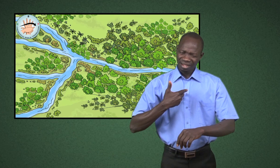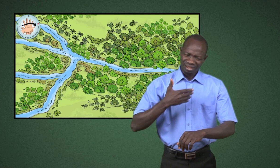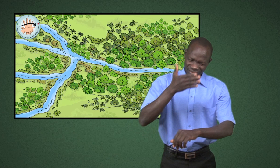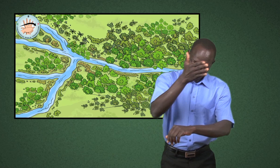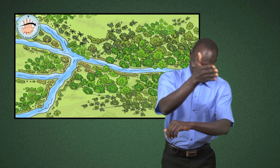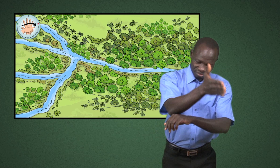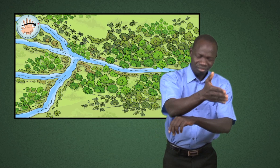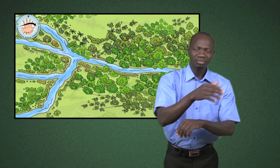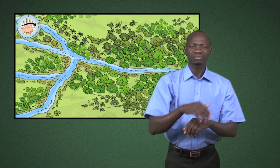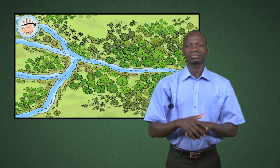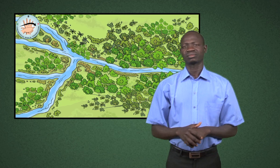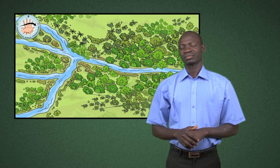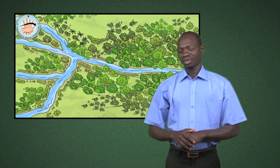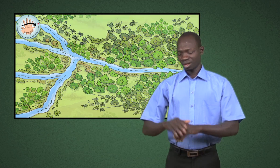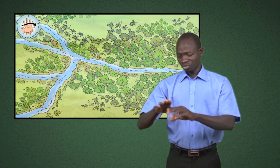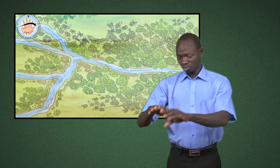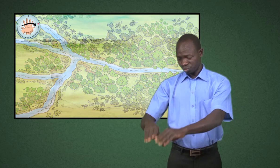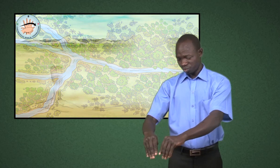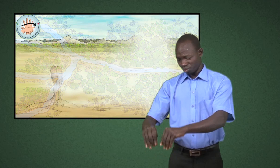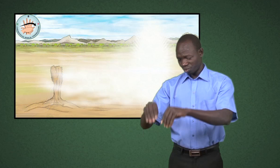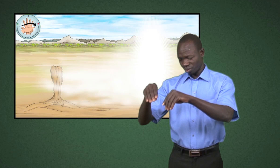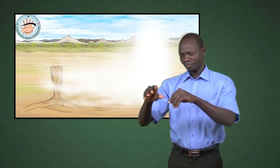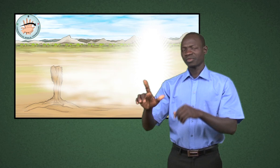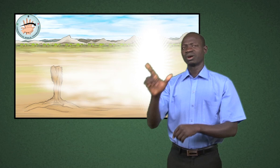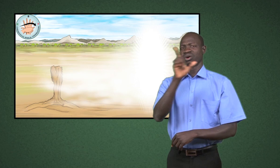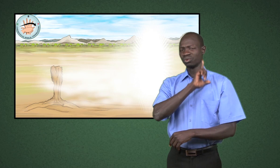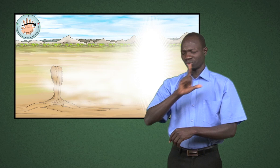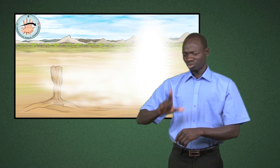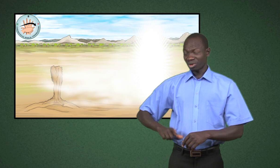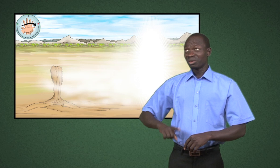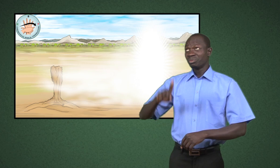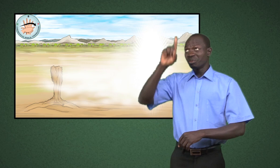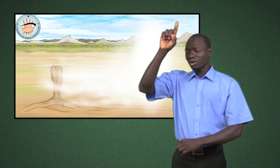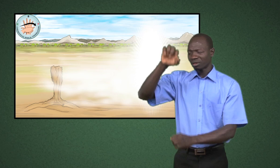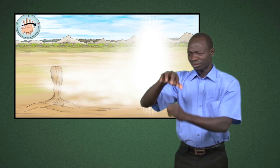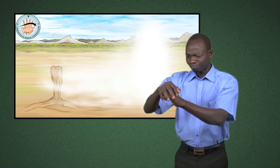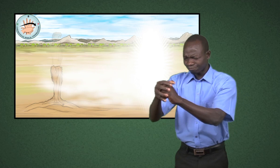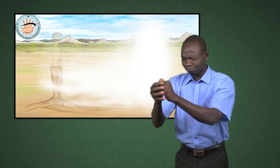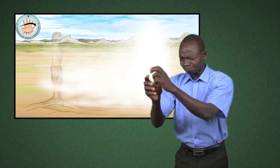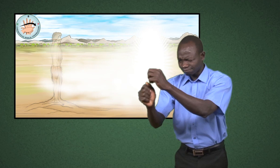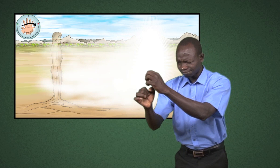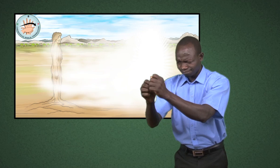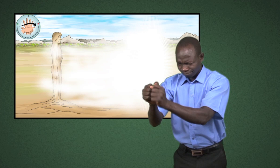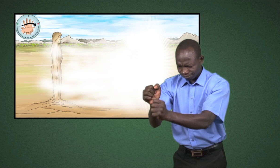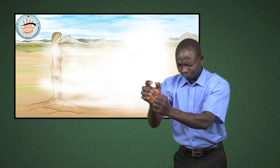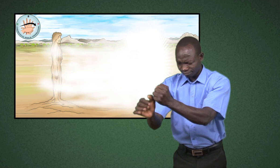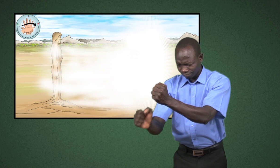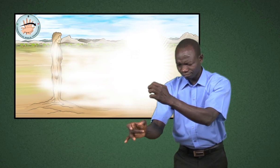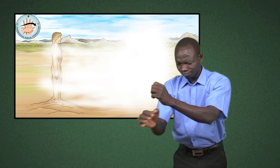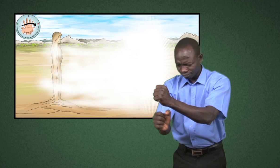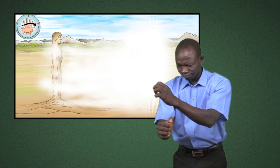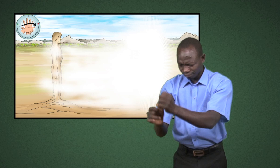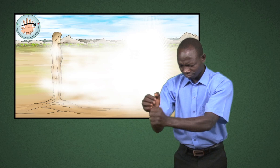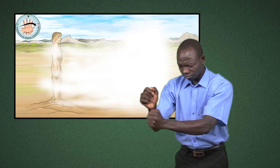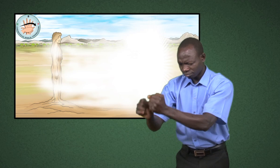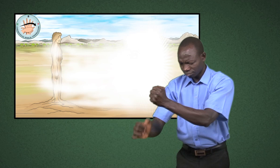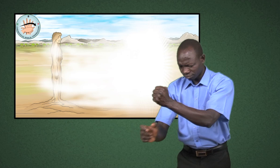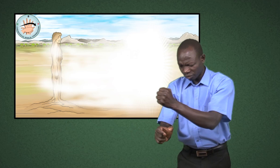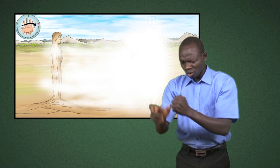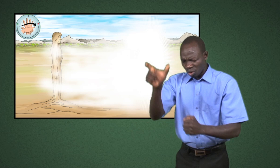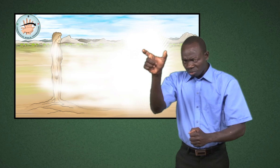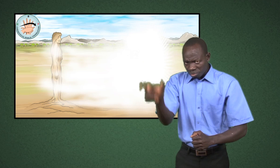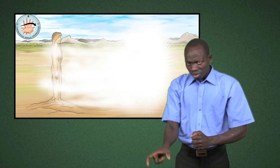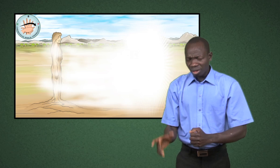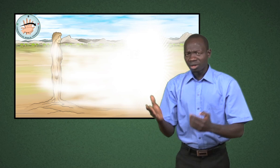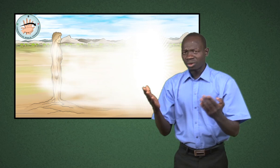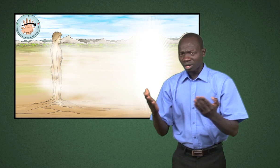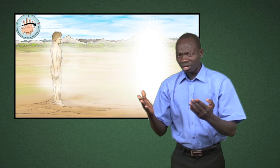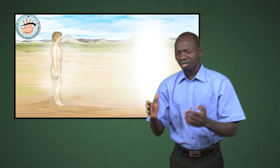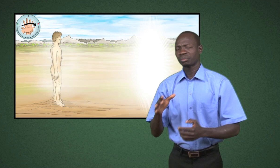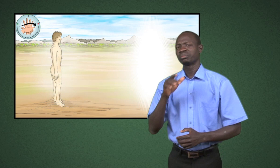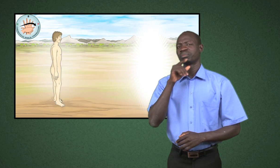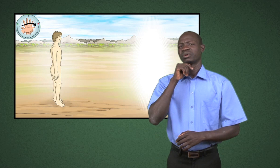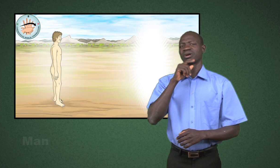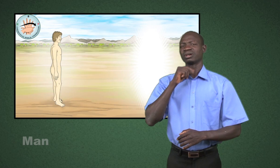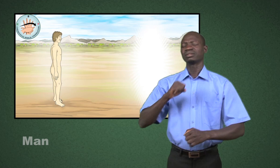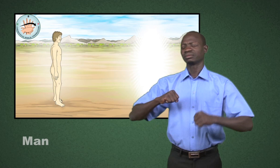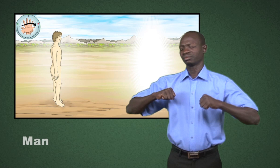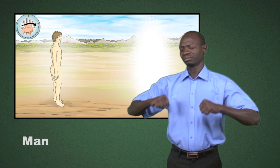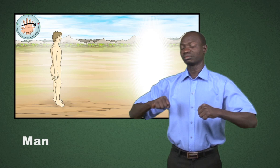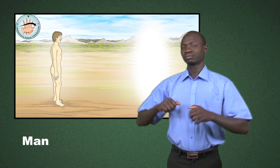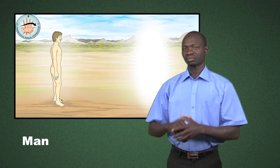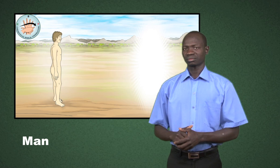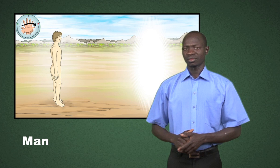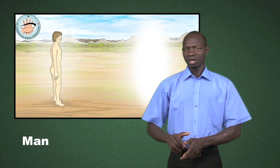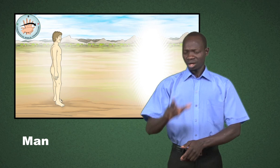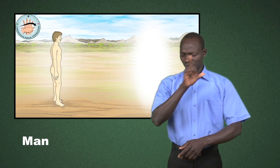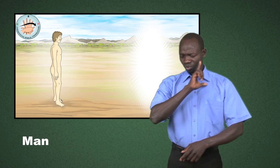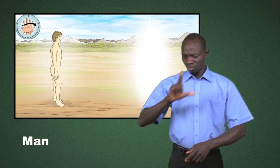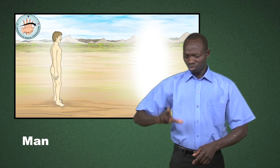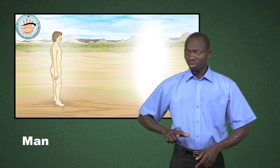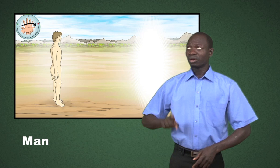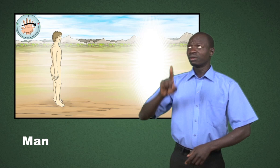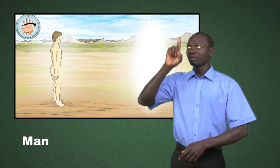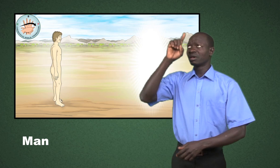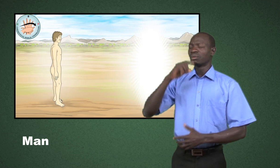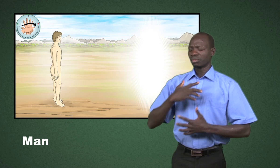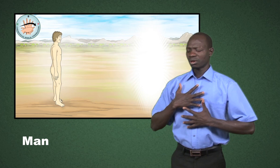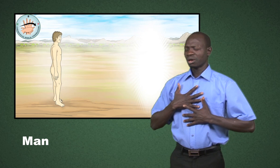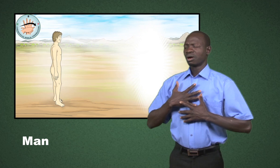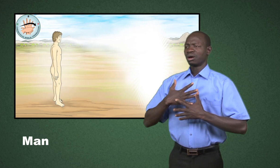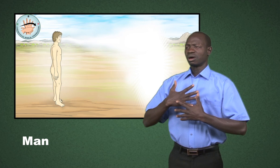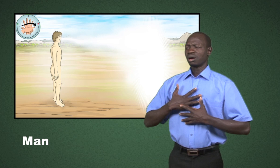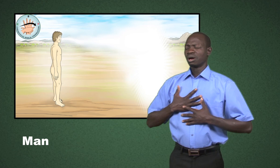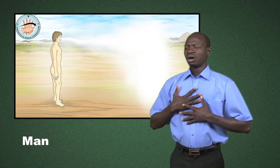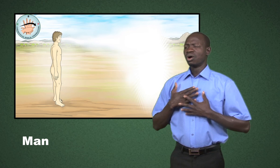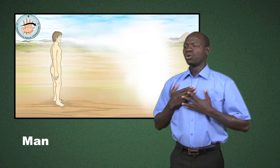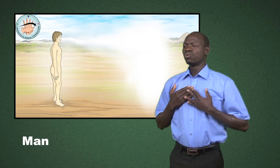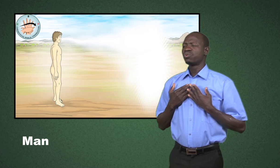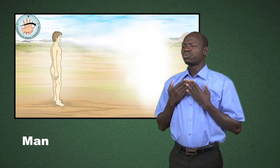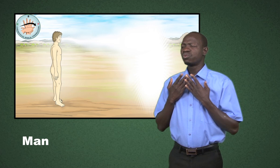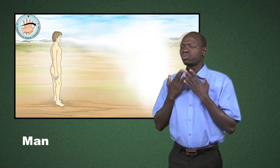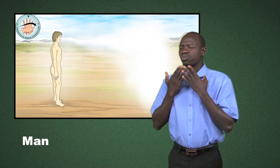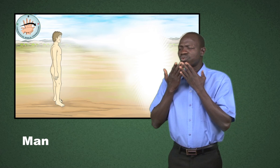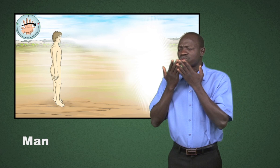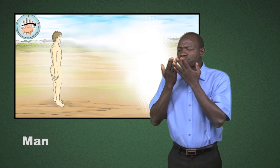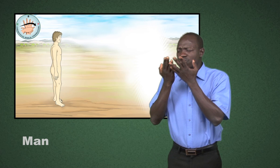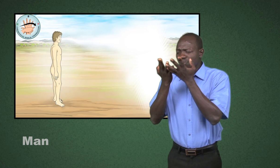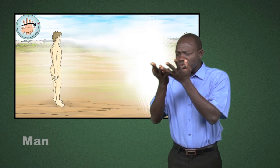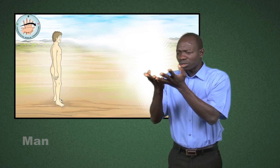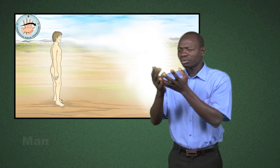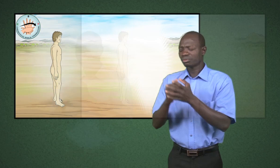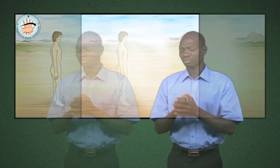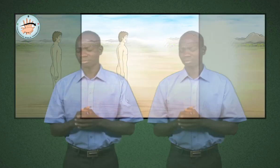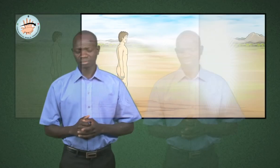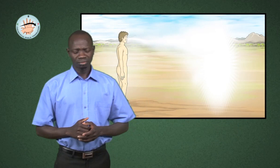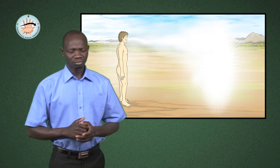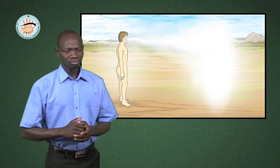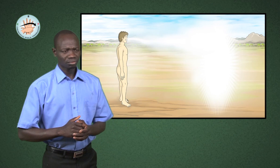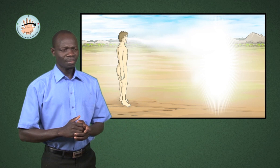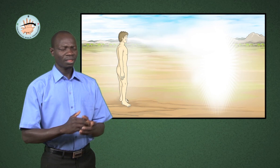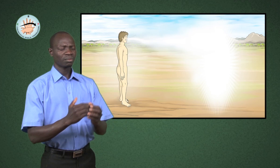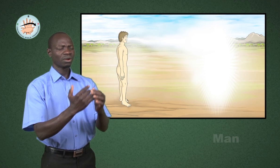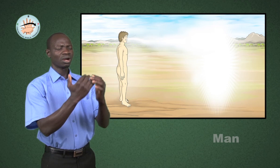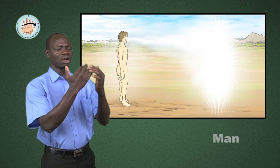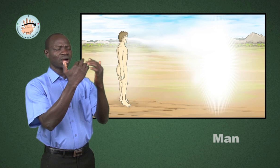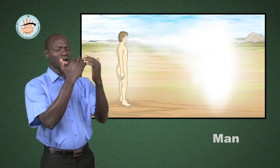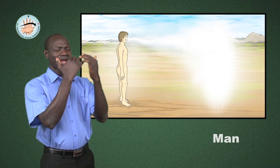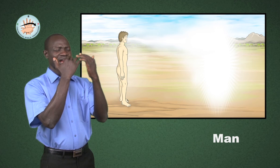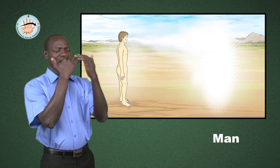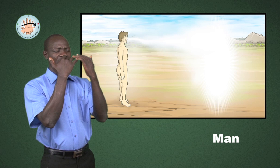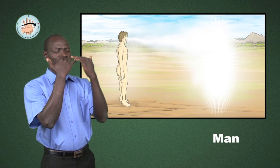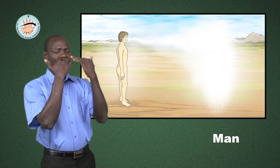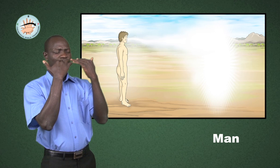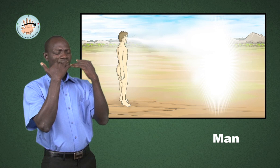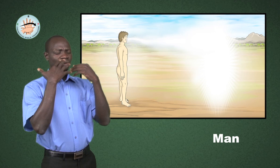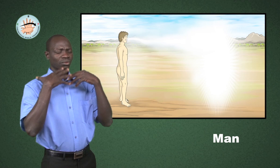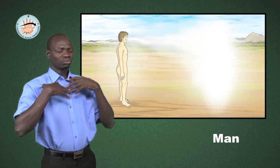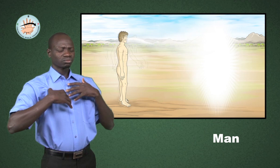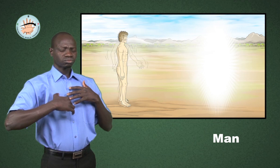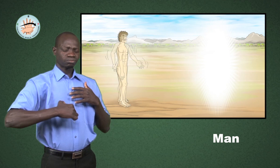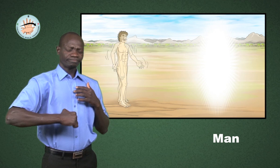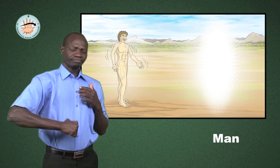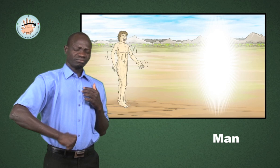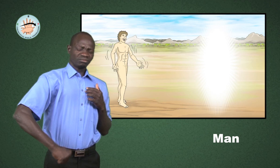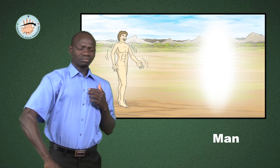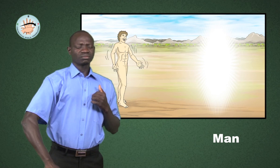Then the LORD God formed man from the dust of the ground and breathed the breath of life into his nostrils, and the man became a living being. And the LORD God planted a garden in Eden, in the east, where He placed the man He had formed. Out of the ground the LORD God gave growth to every tree that is pleasing to the eye and good for food.